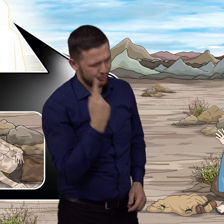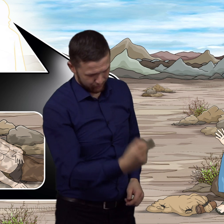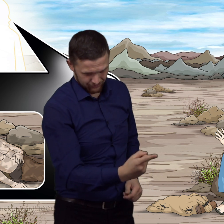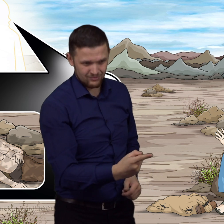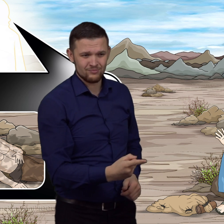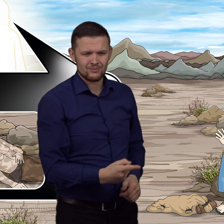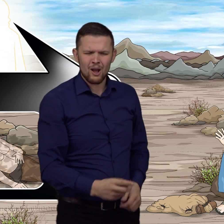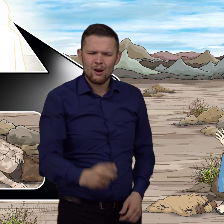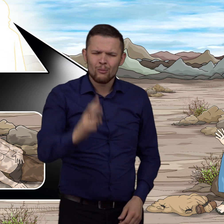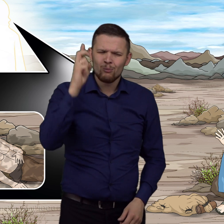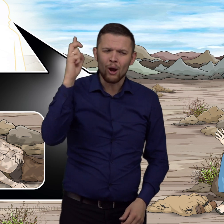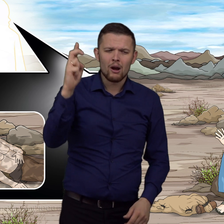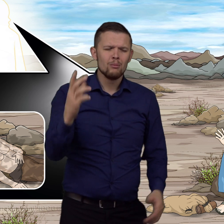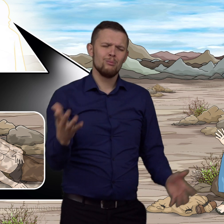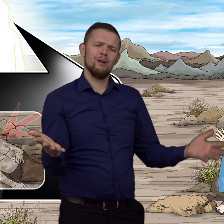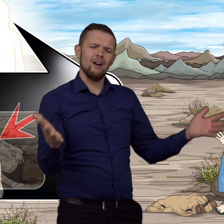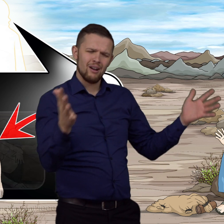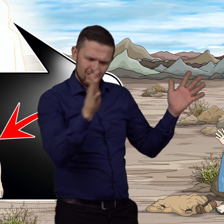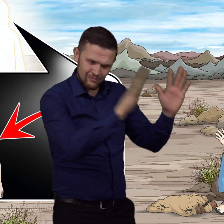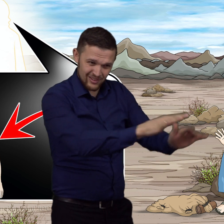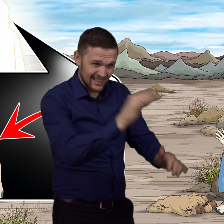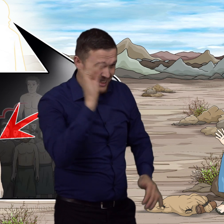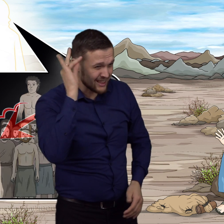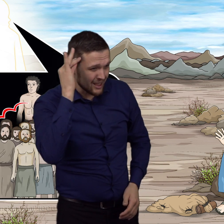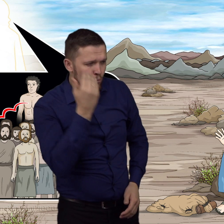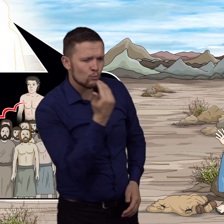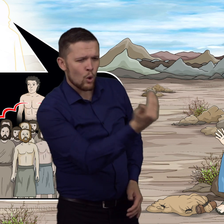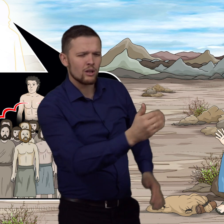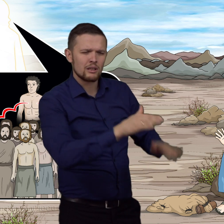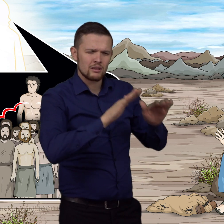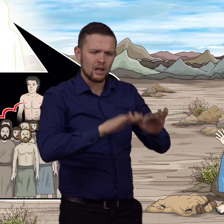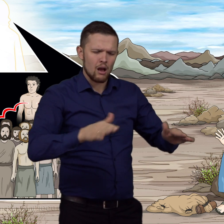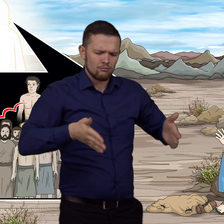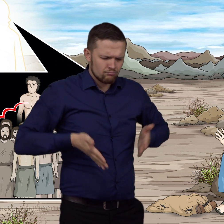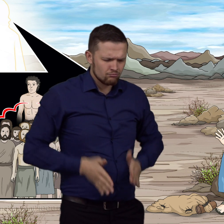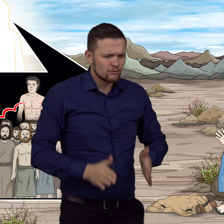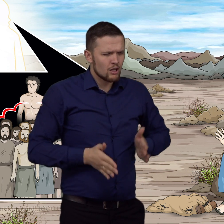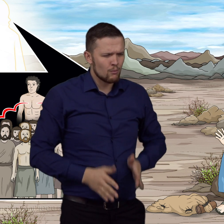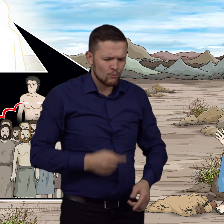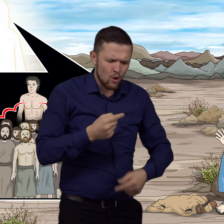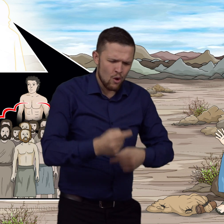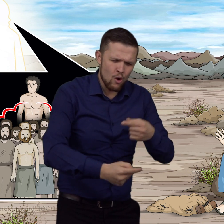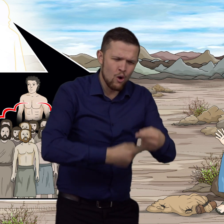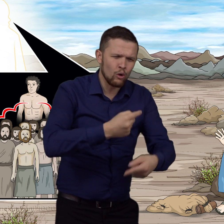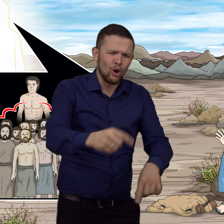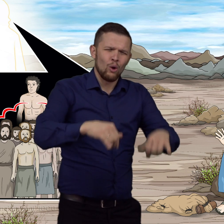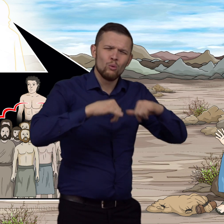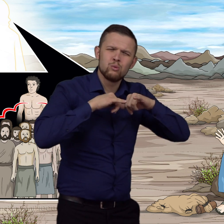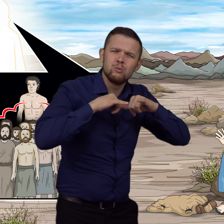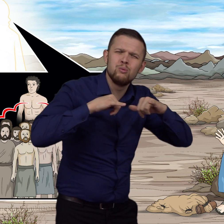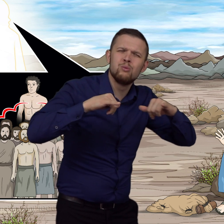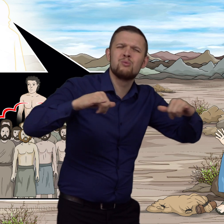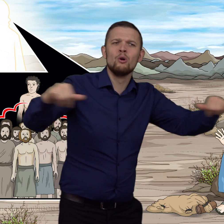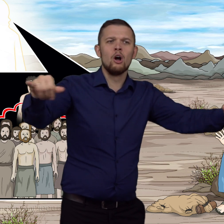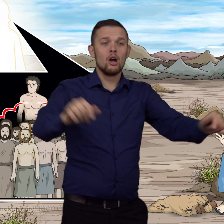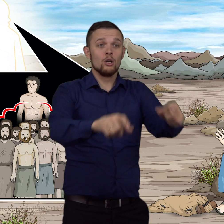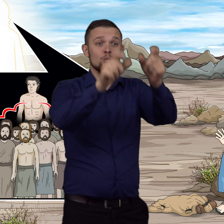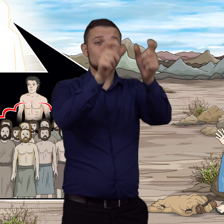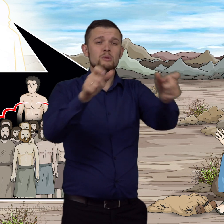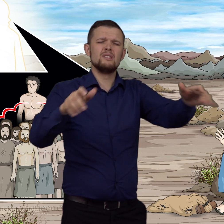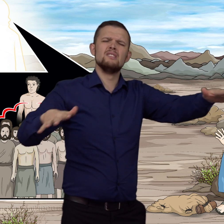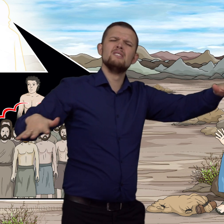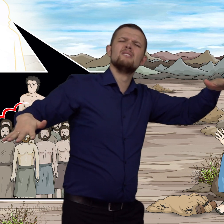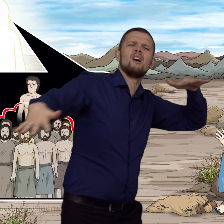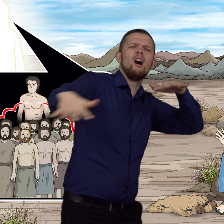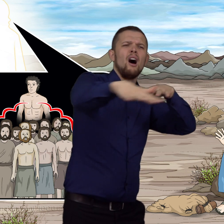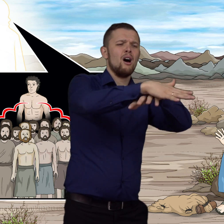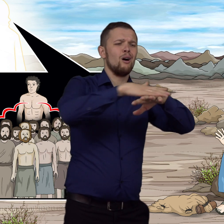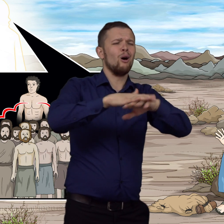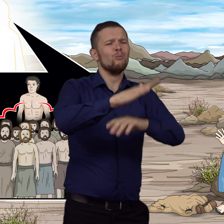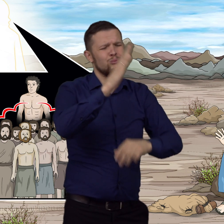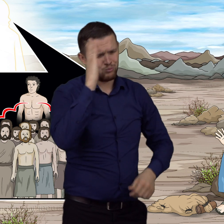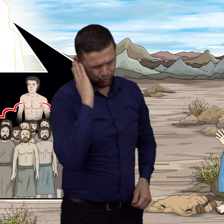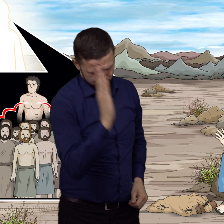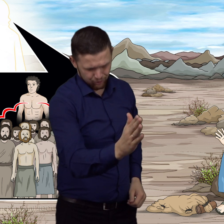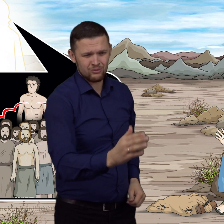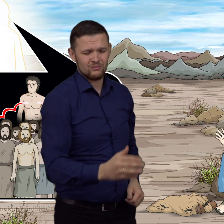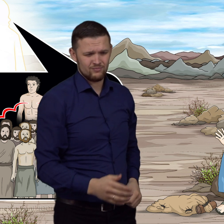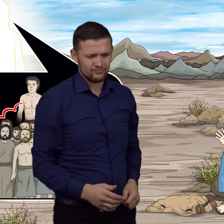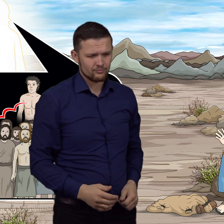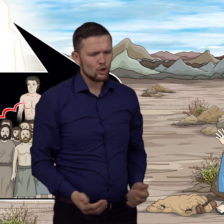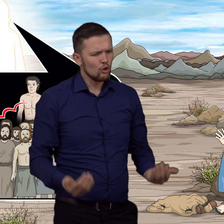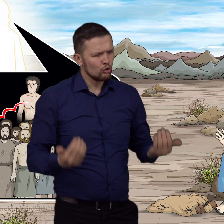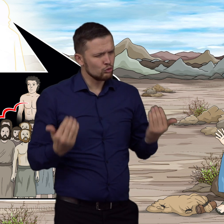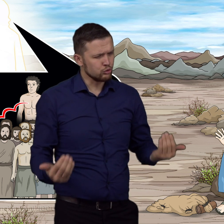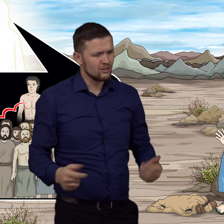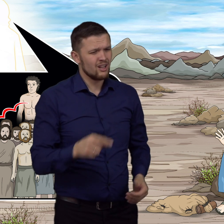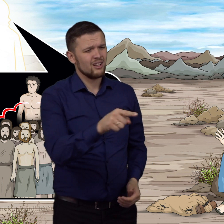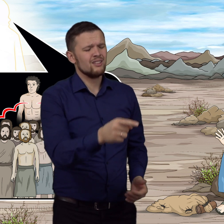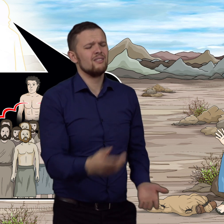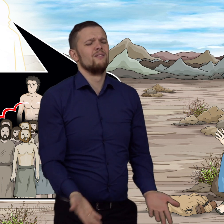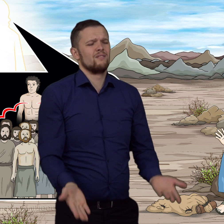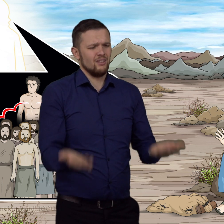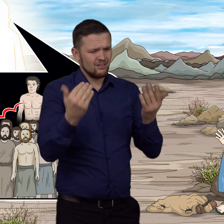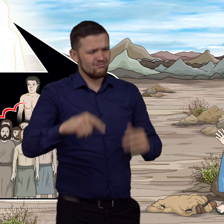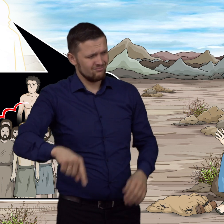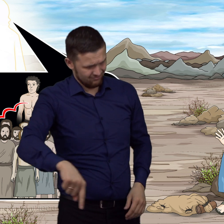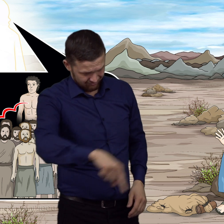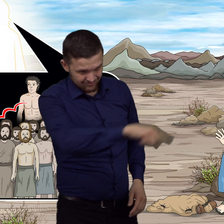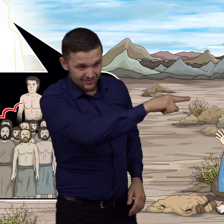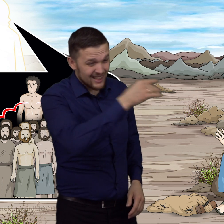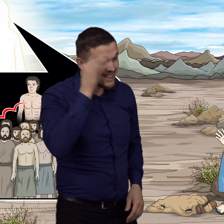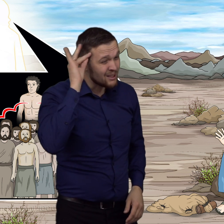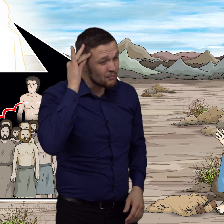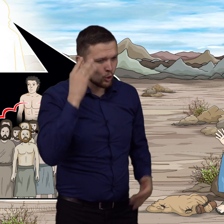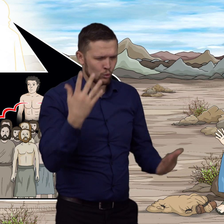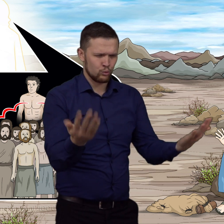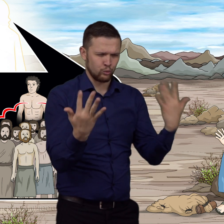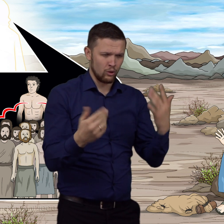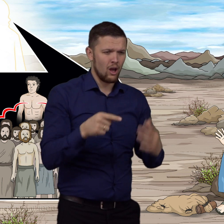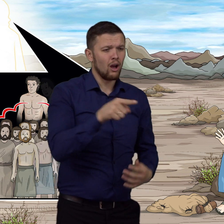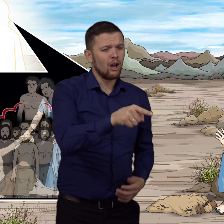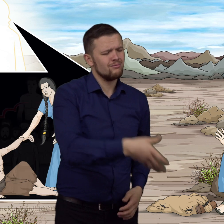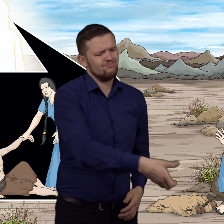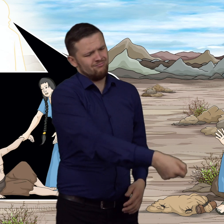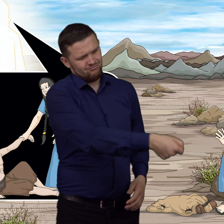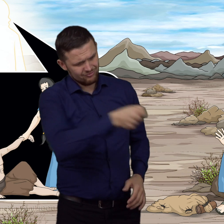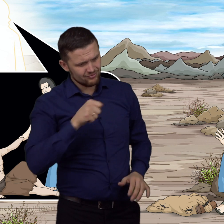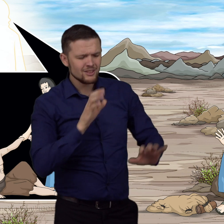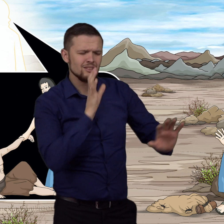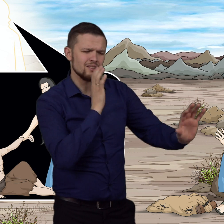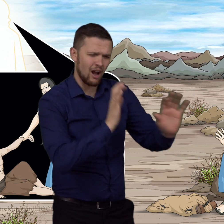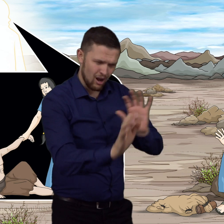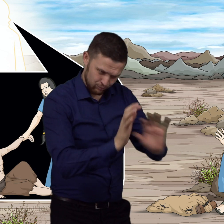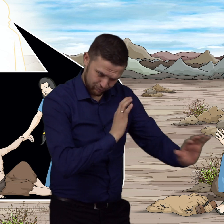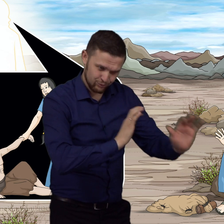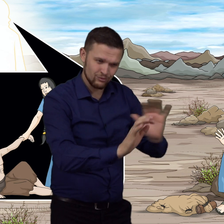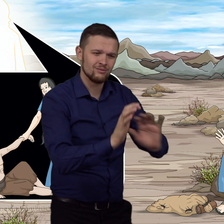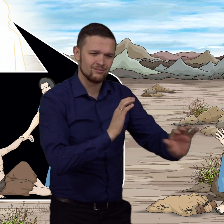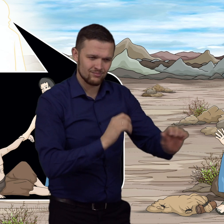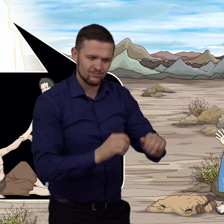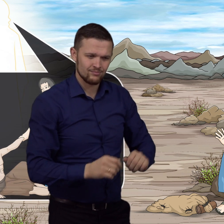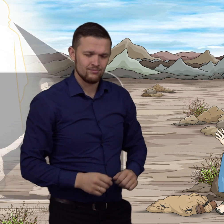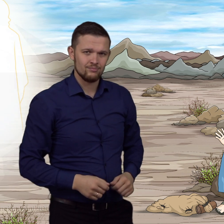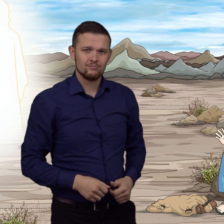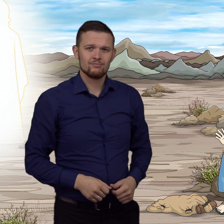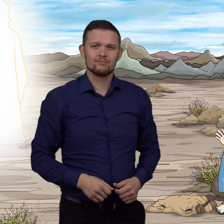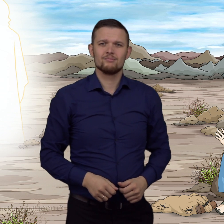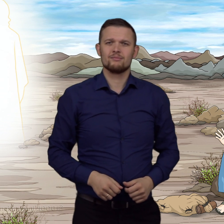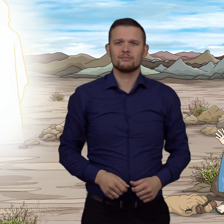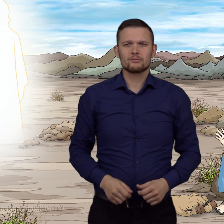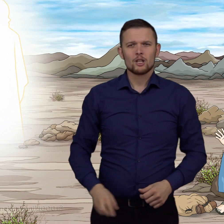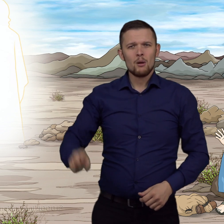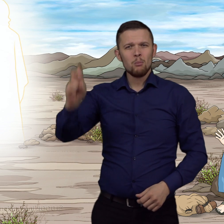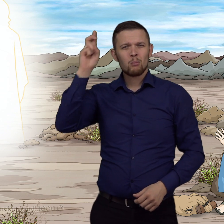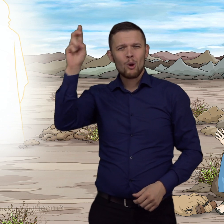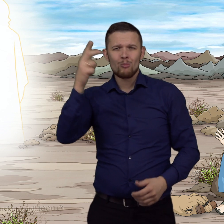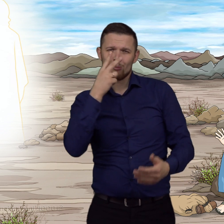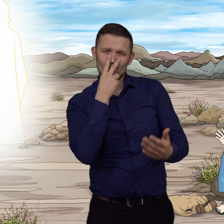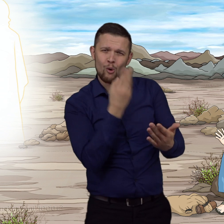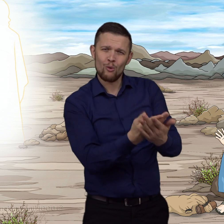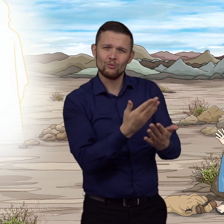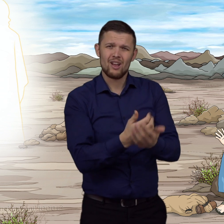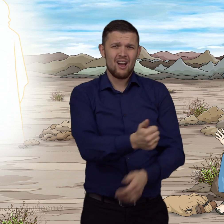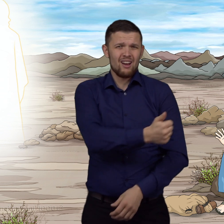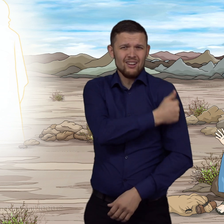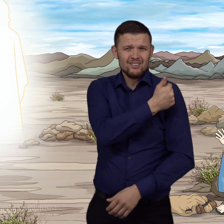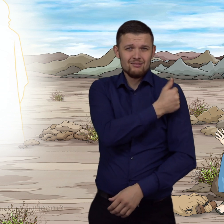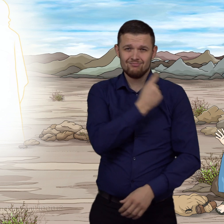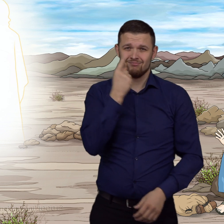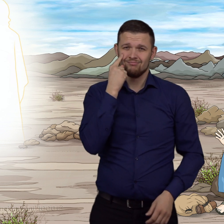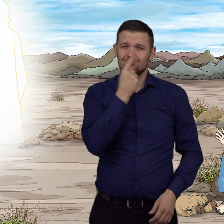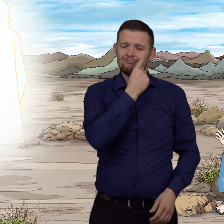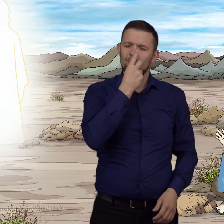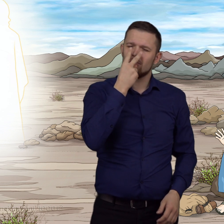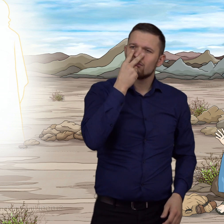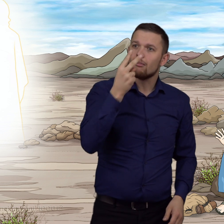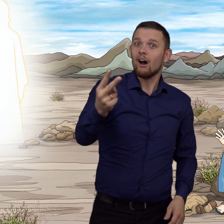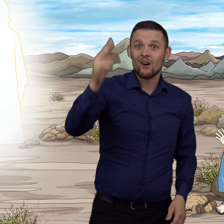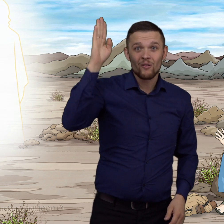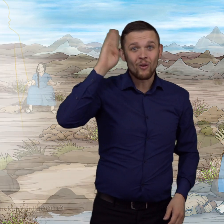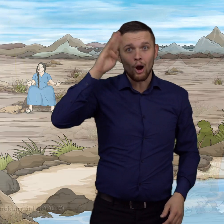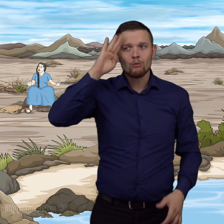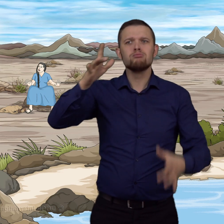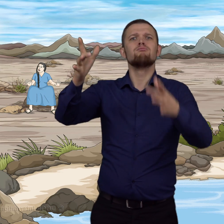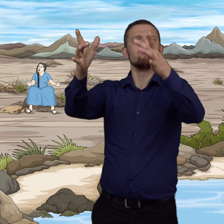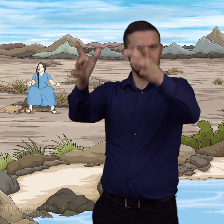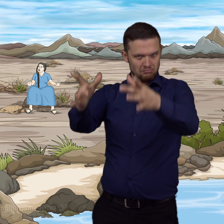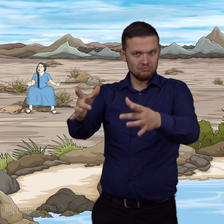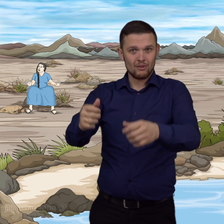Get up, lift up the boy, and take him by the hand, for I will make him into a great nation.”